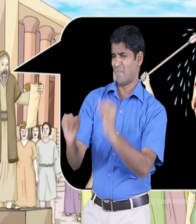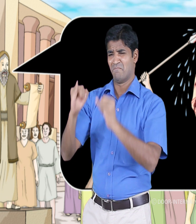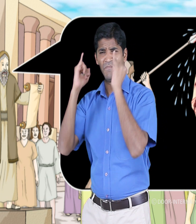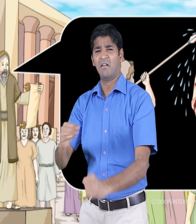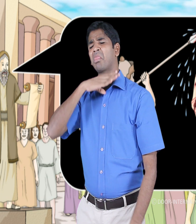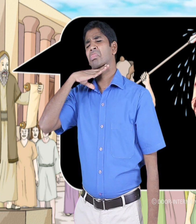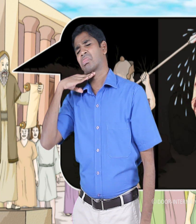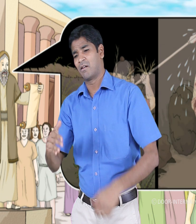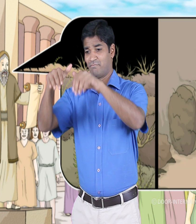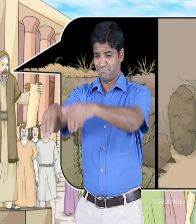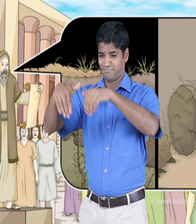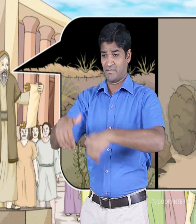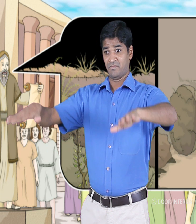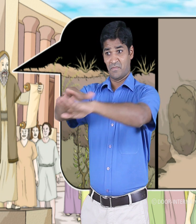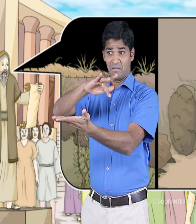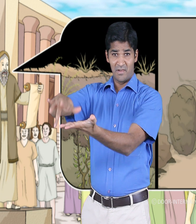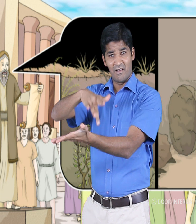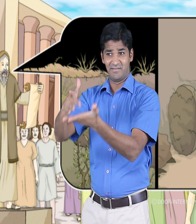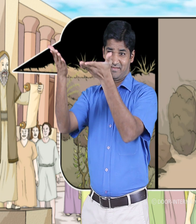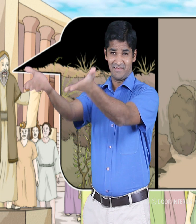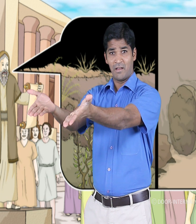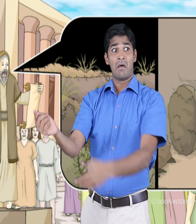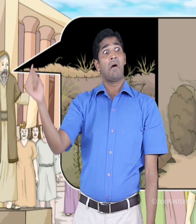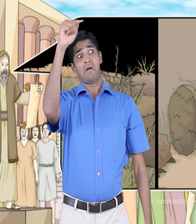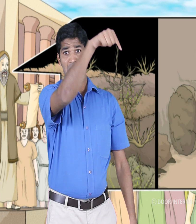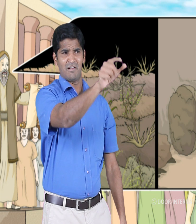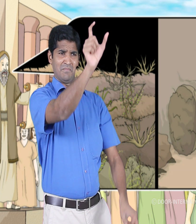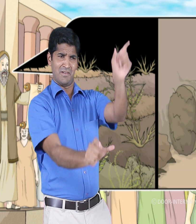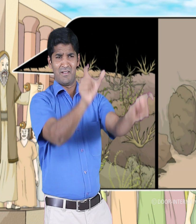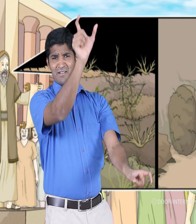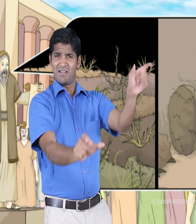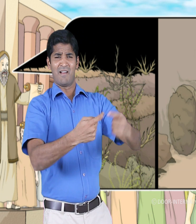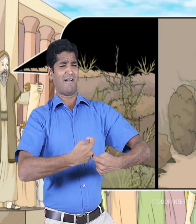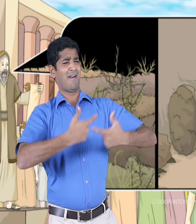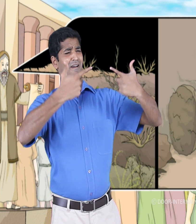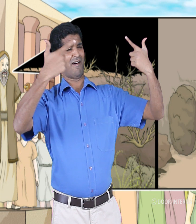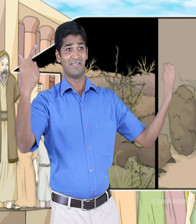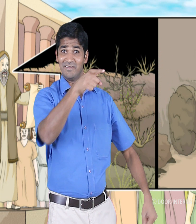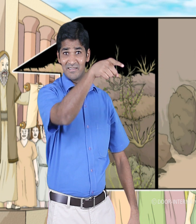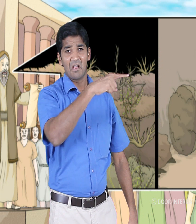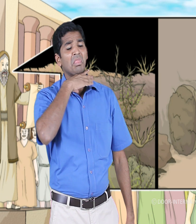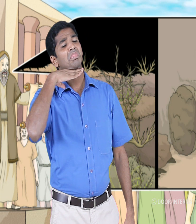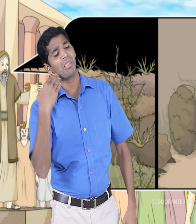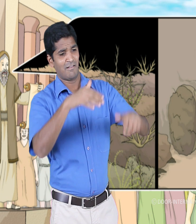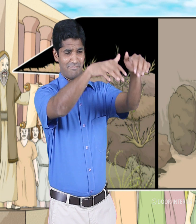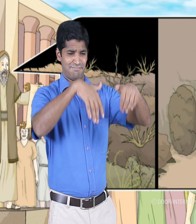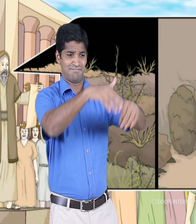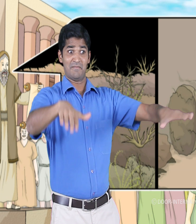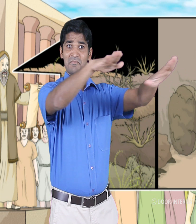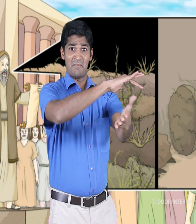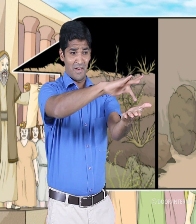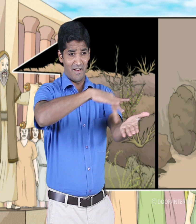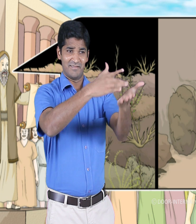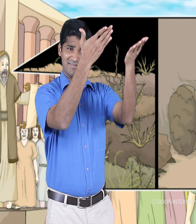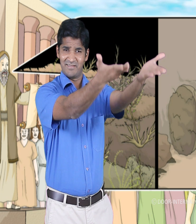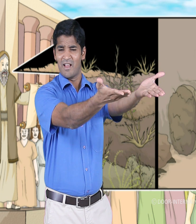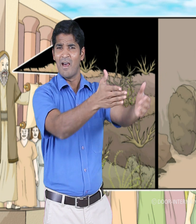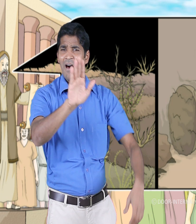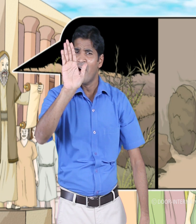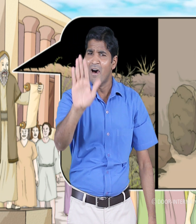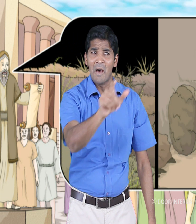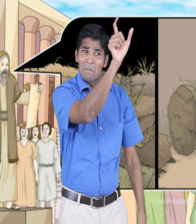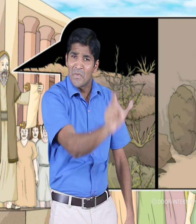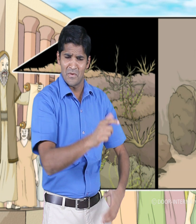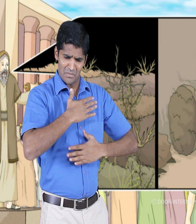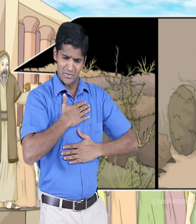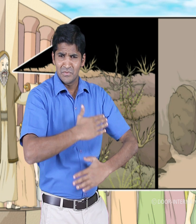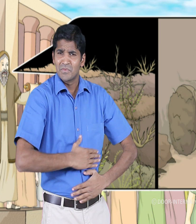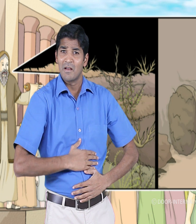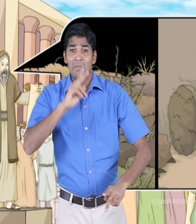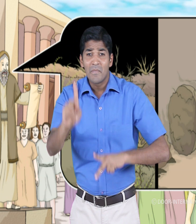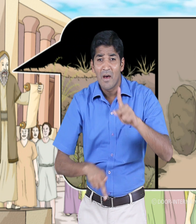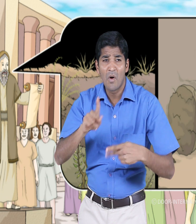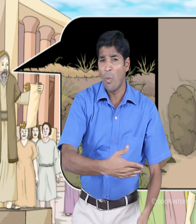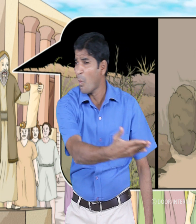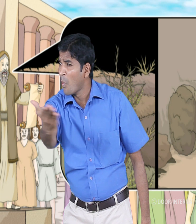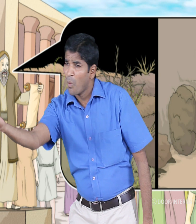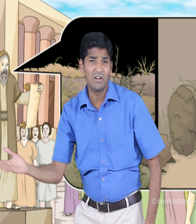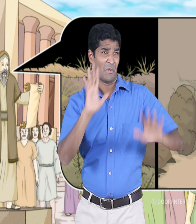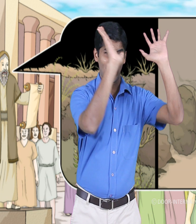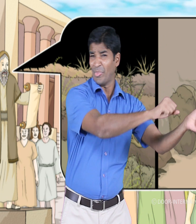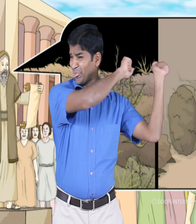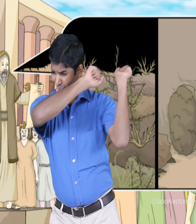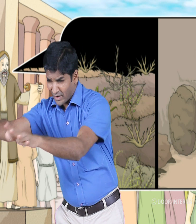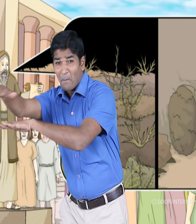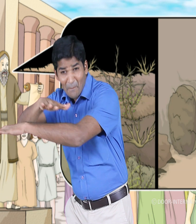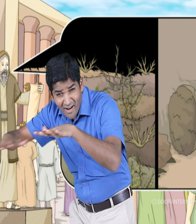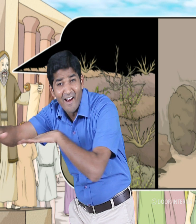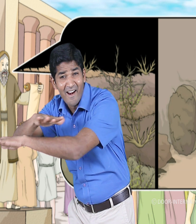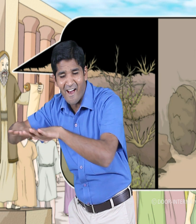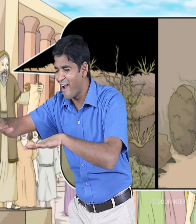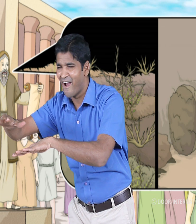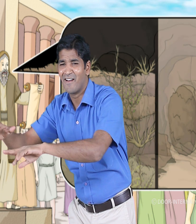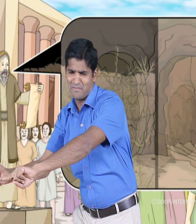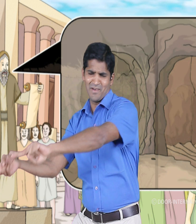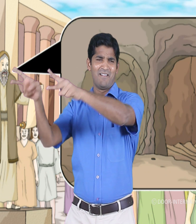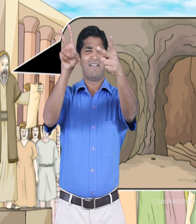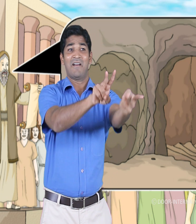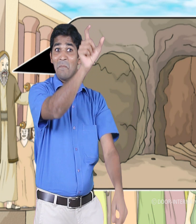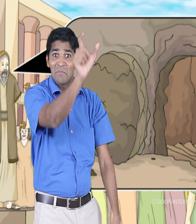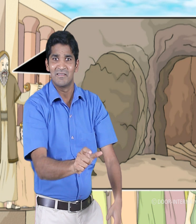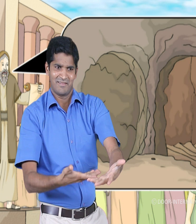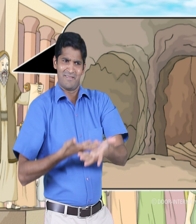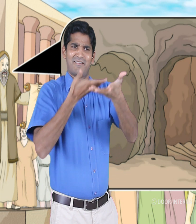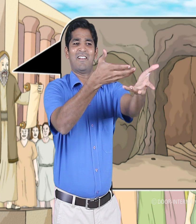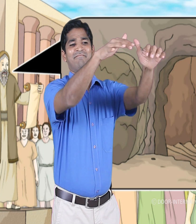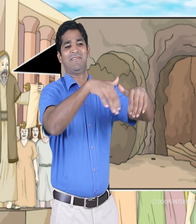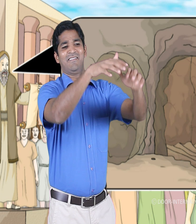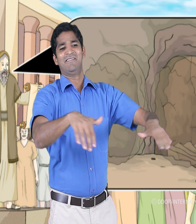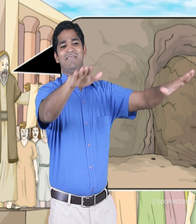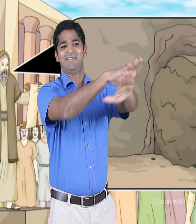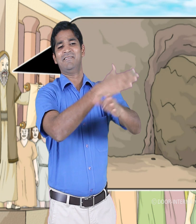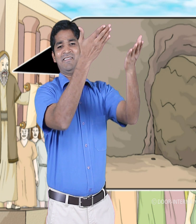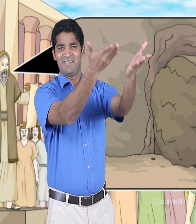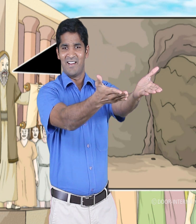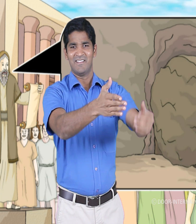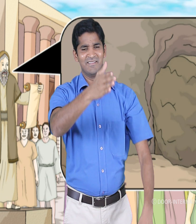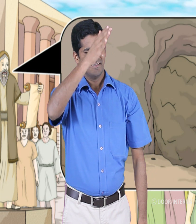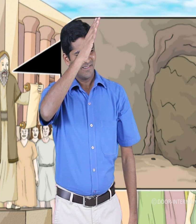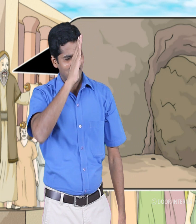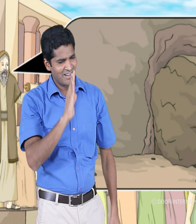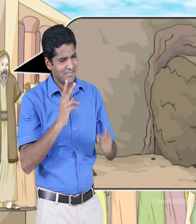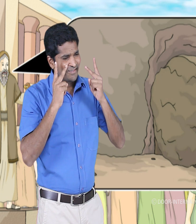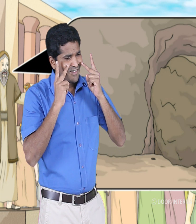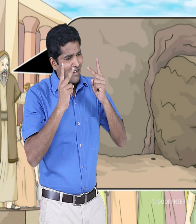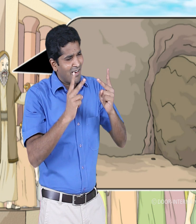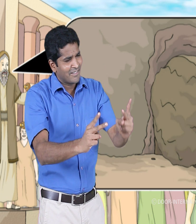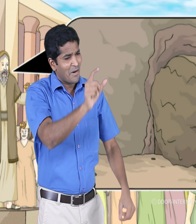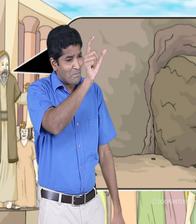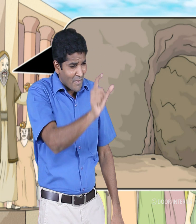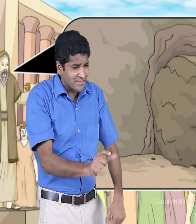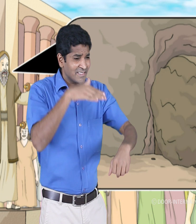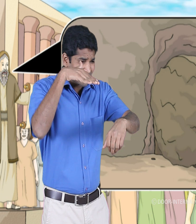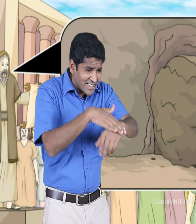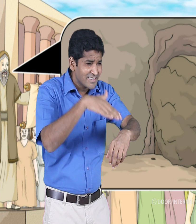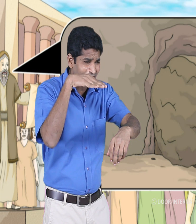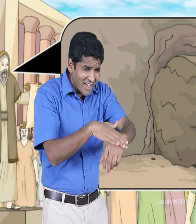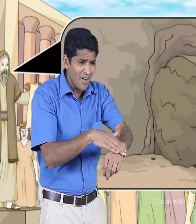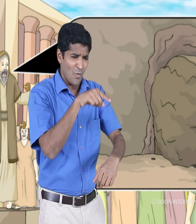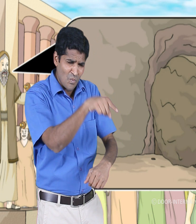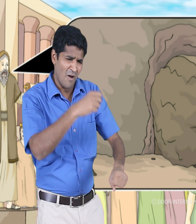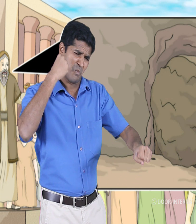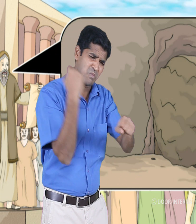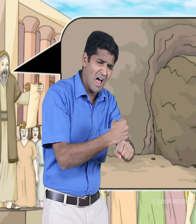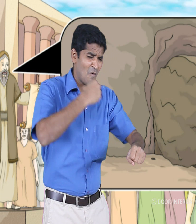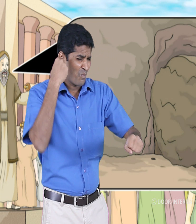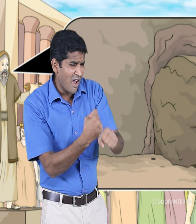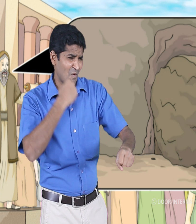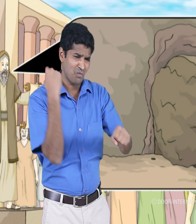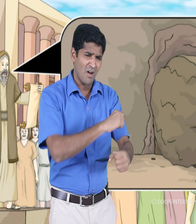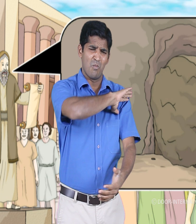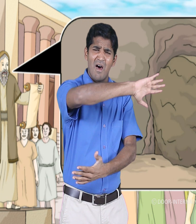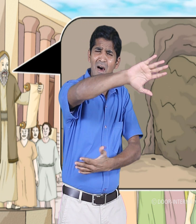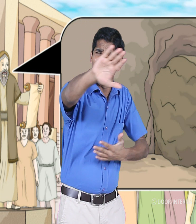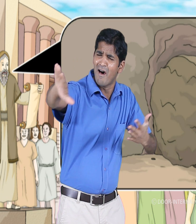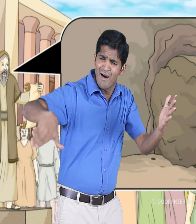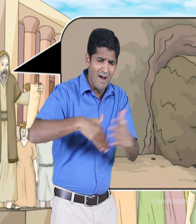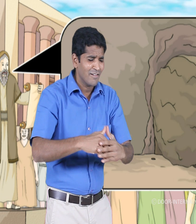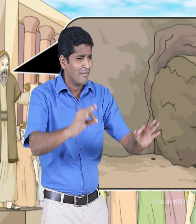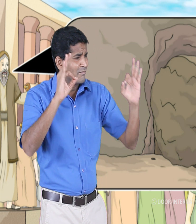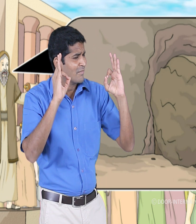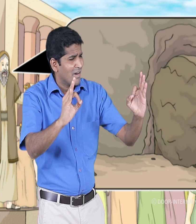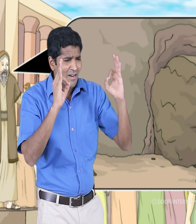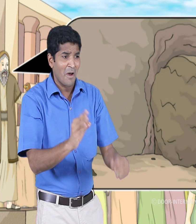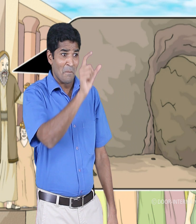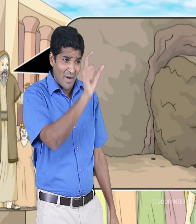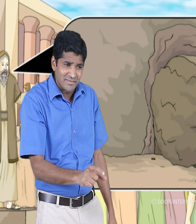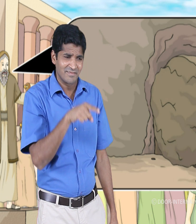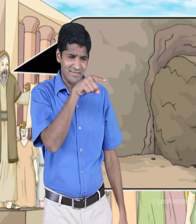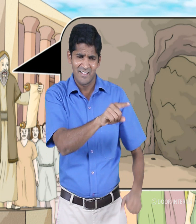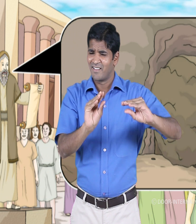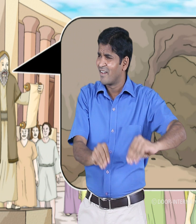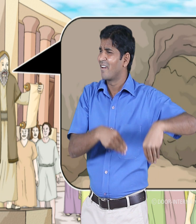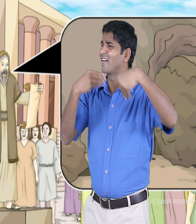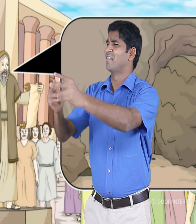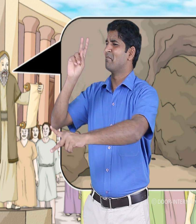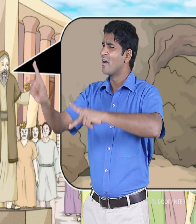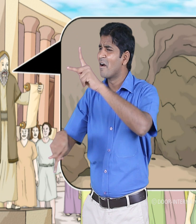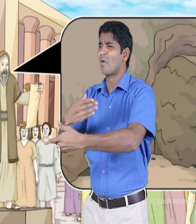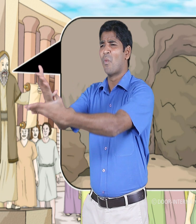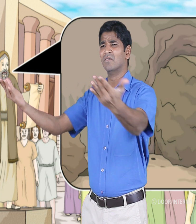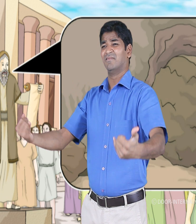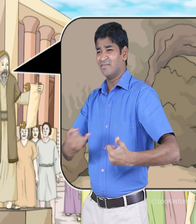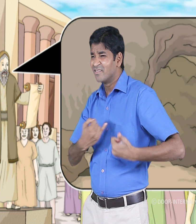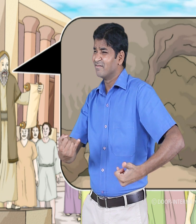He was assigned a grave with the wicked, and with a rich man in His death, although He had done no violence, nor was any deceit in His mouth. Yet it was the LORD’s will to crush Him and to cause Him to suffer; and when His soul is made a guilt offering, He will see His offspring, He will prolong His days, and the good pleasure of the LORD will prosper in His hand.